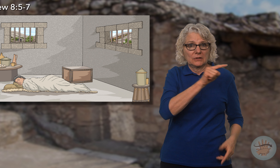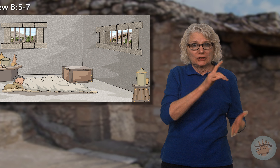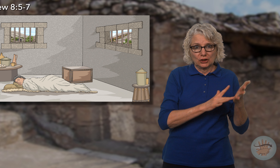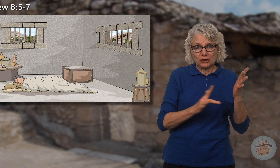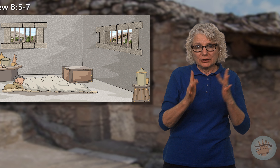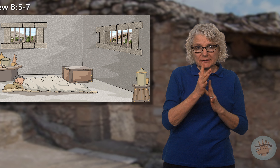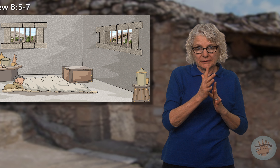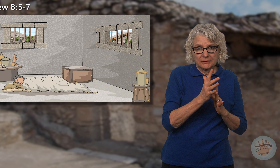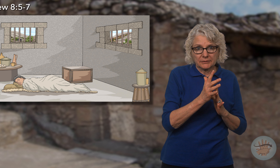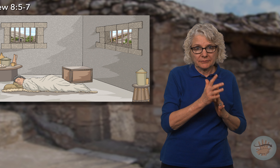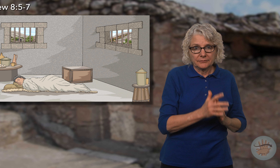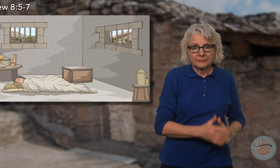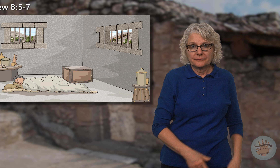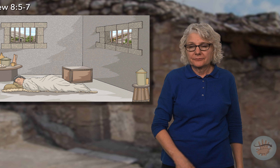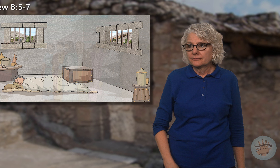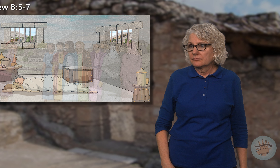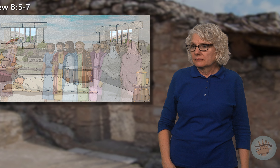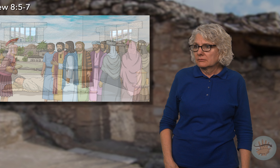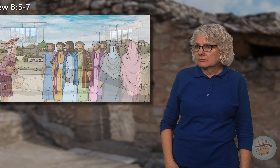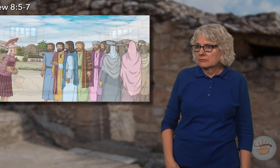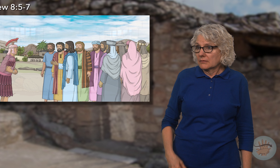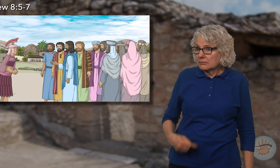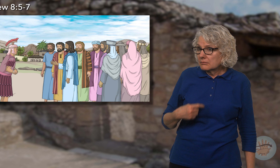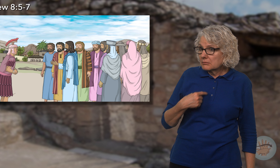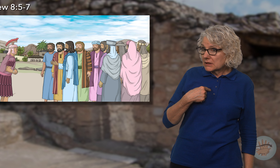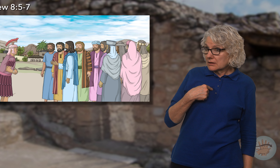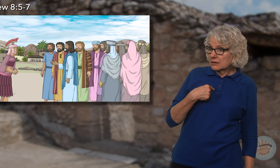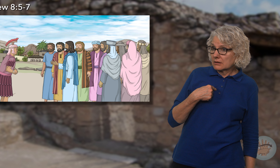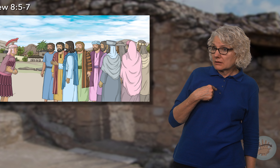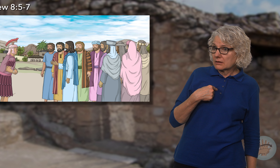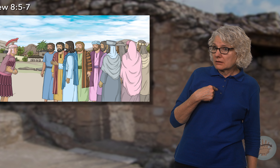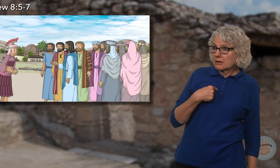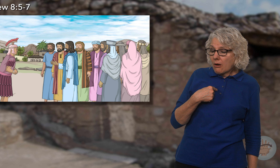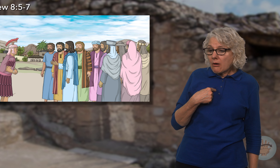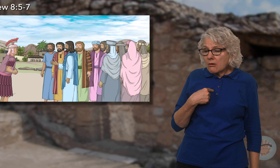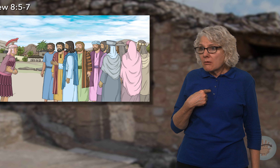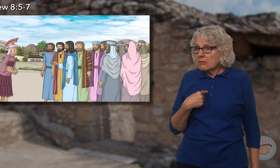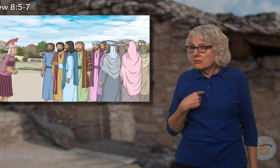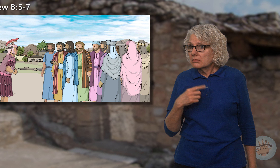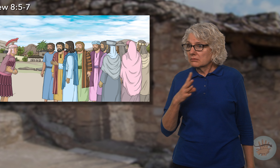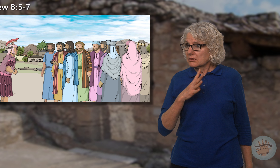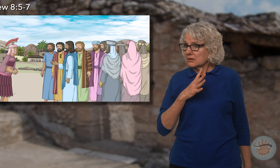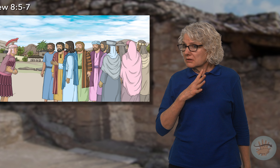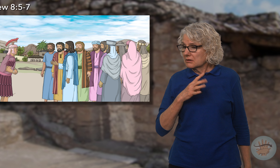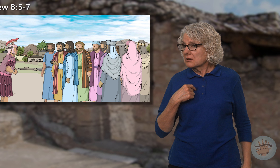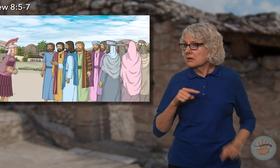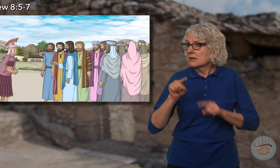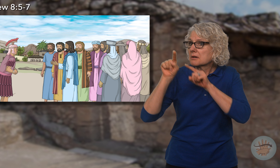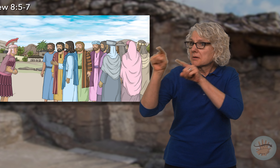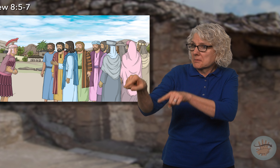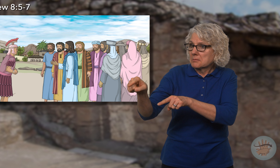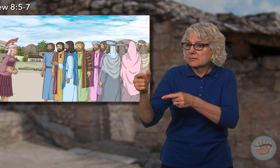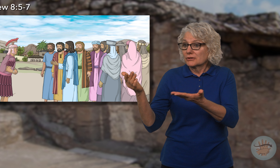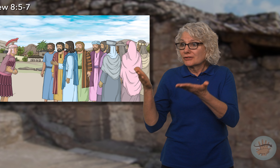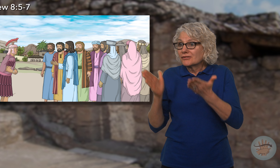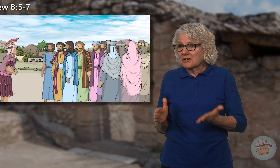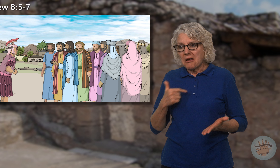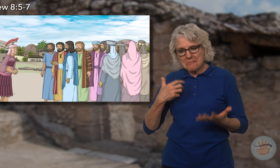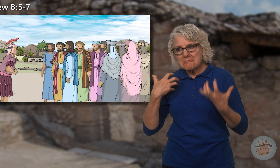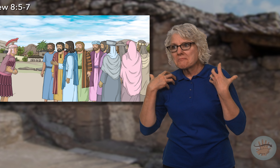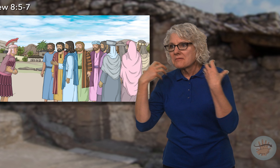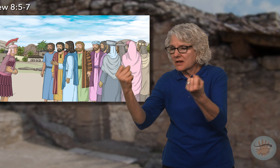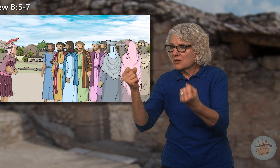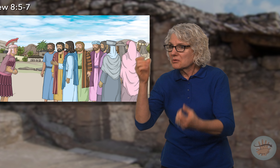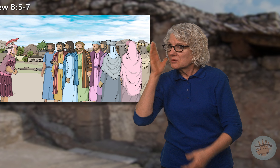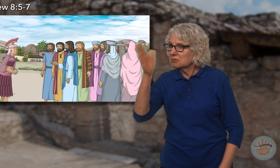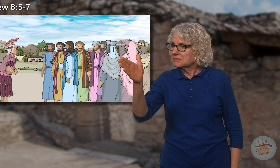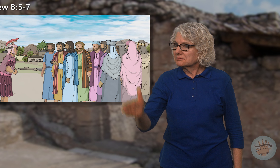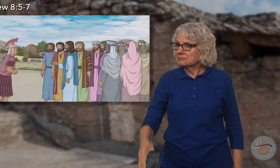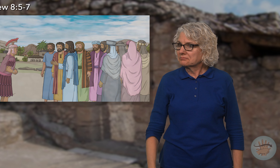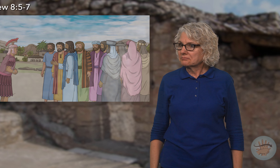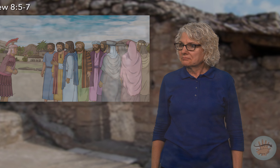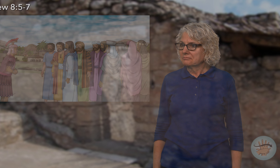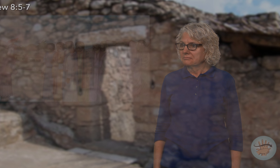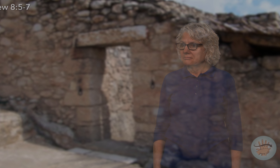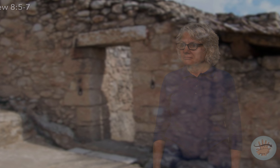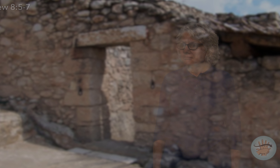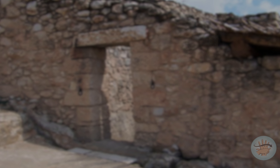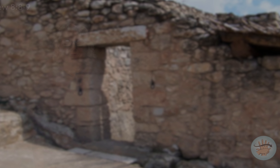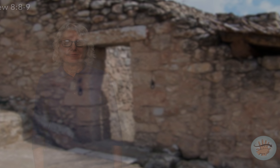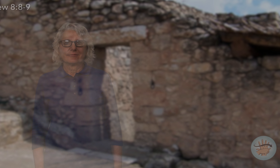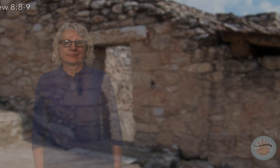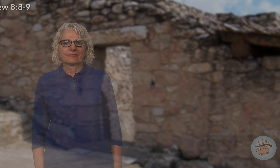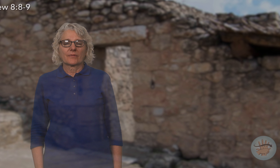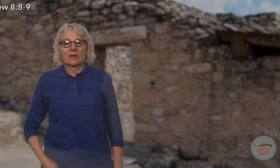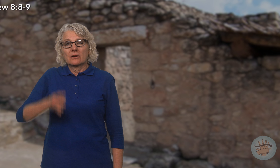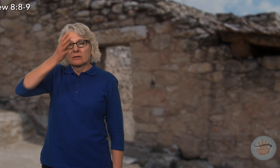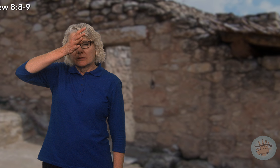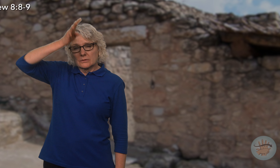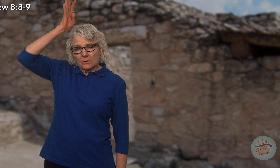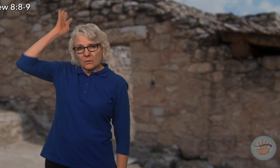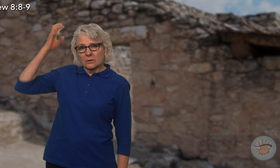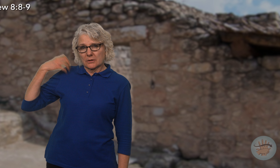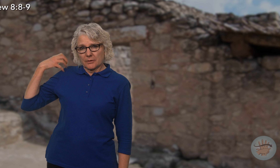“I will go and heal him,” Jesus replied.